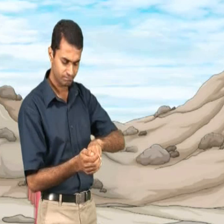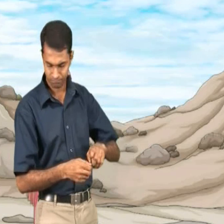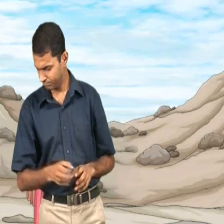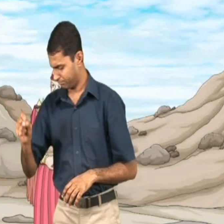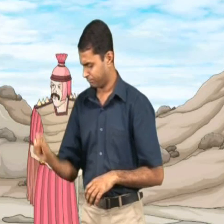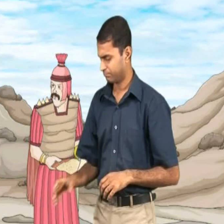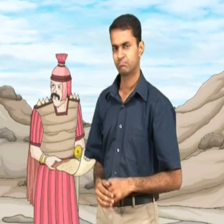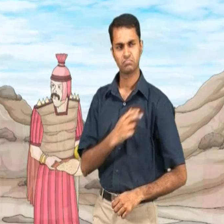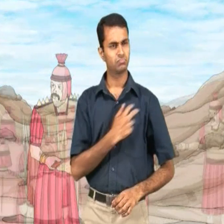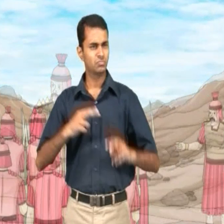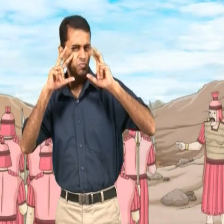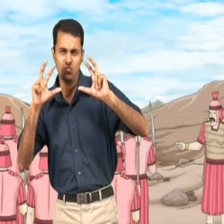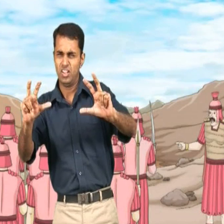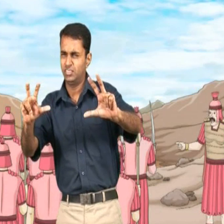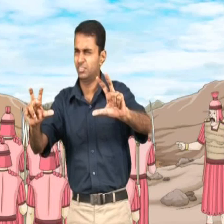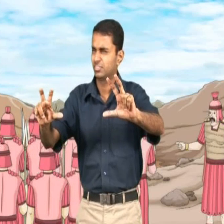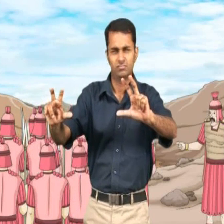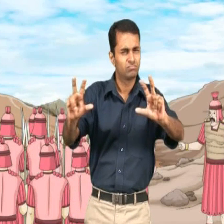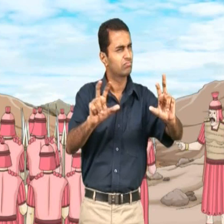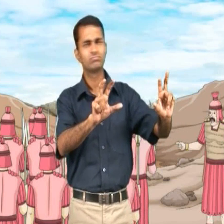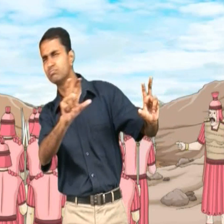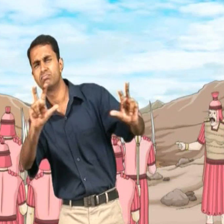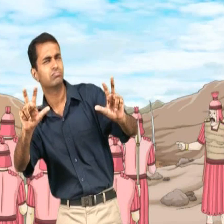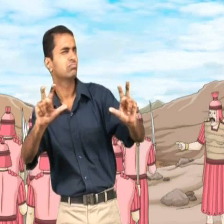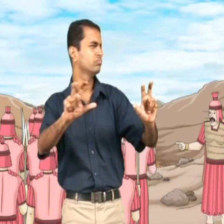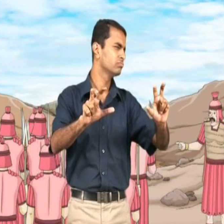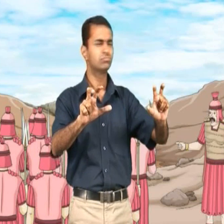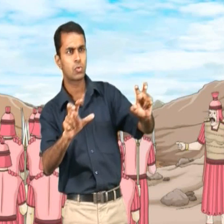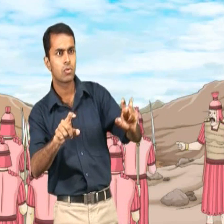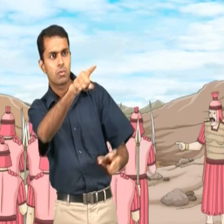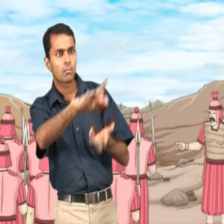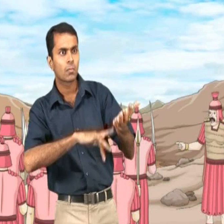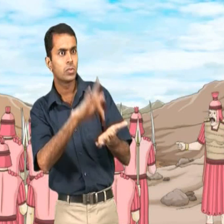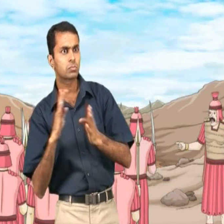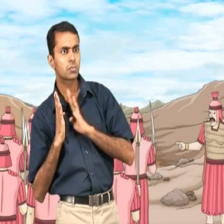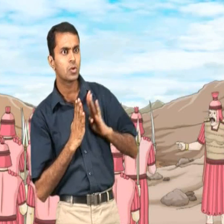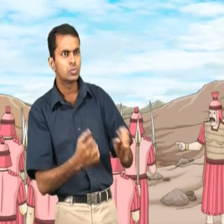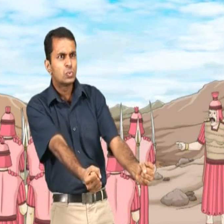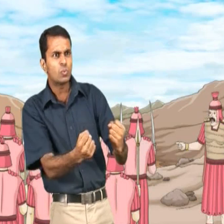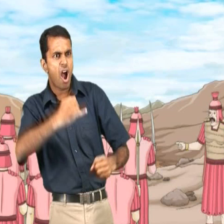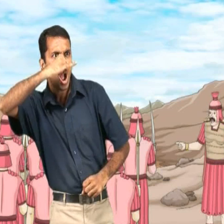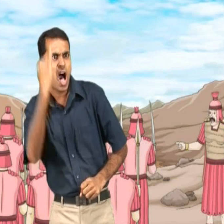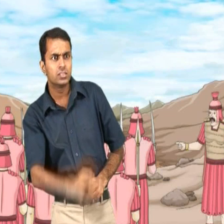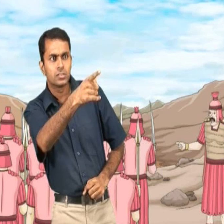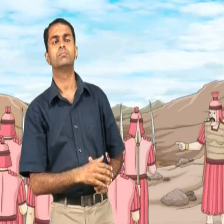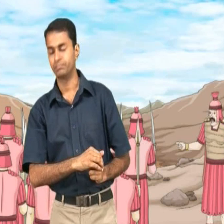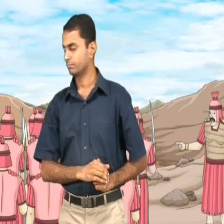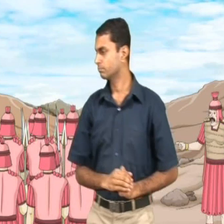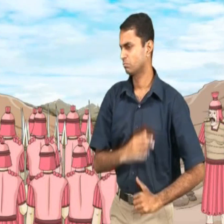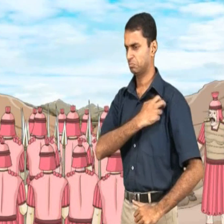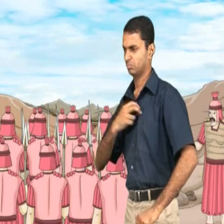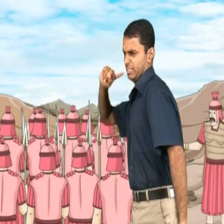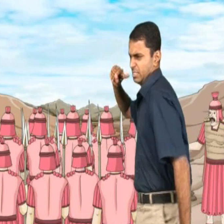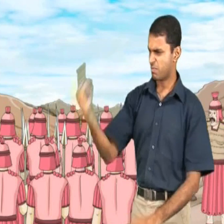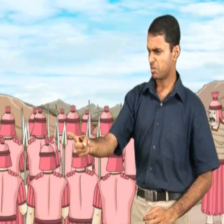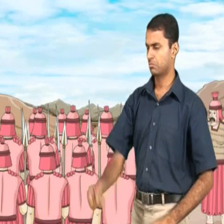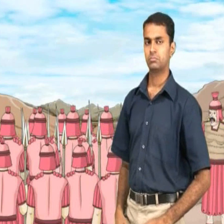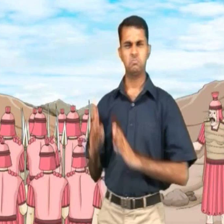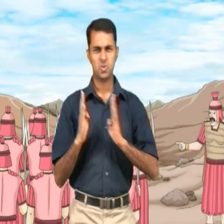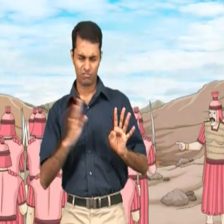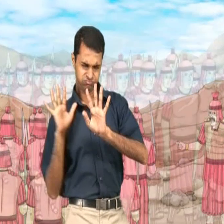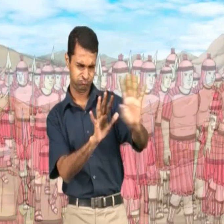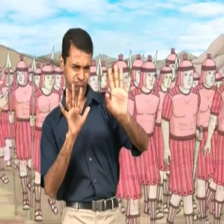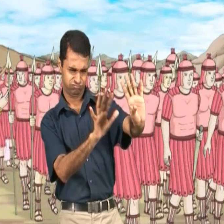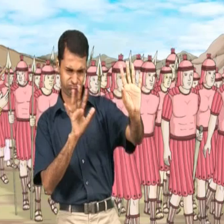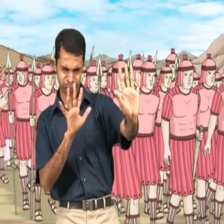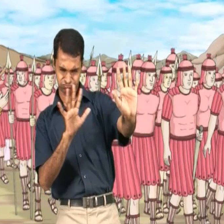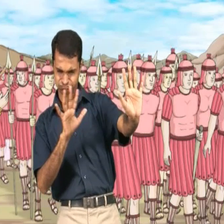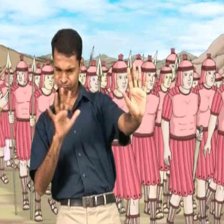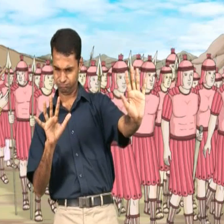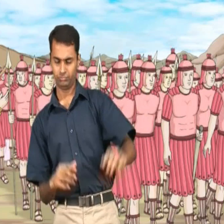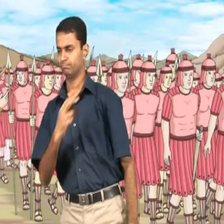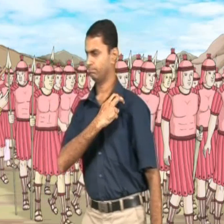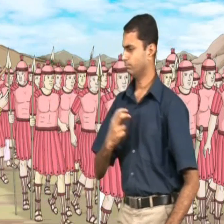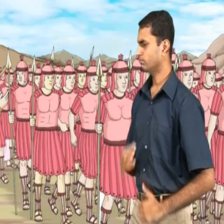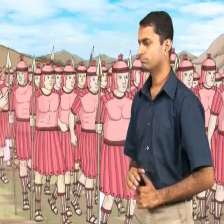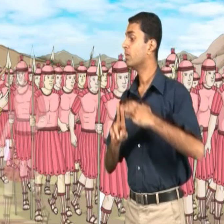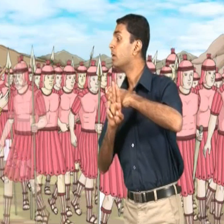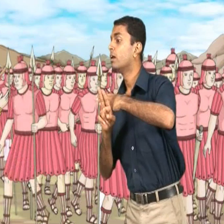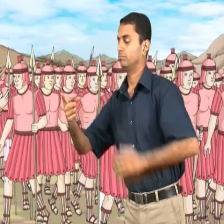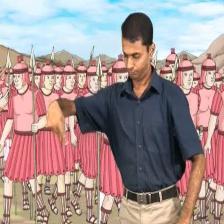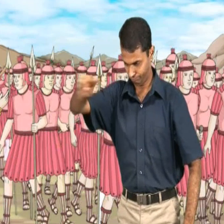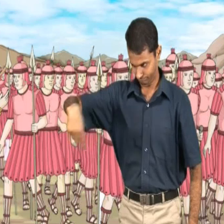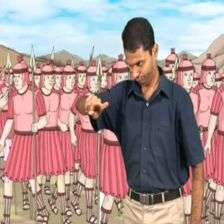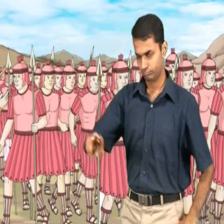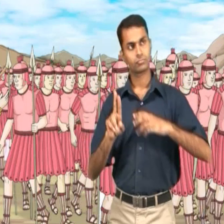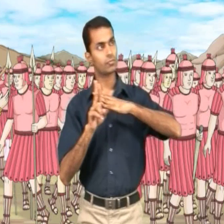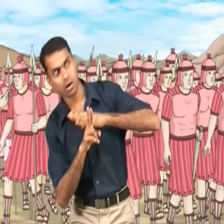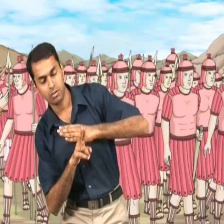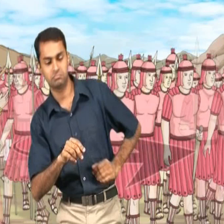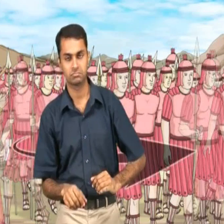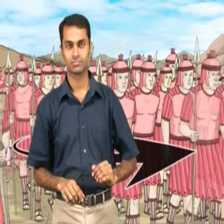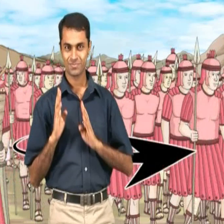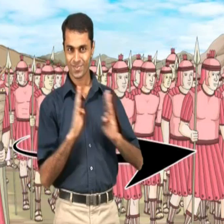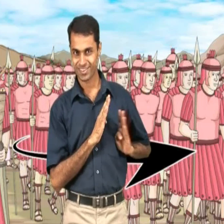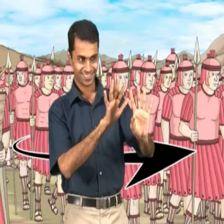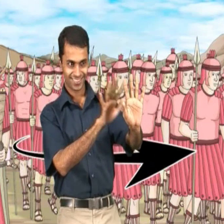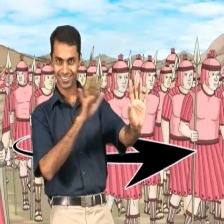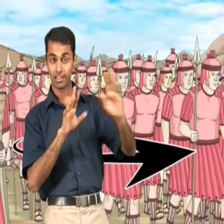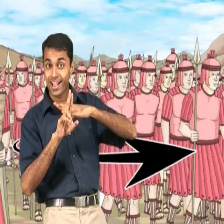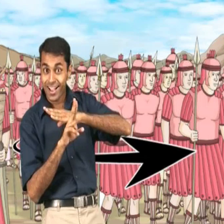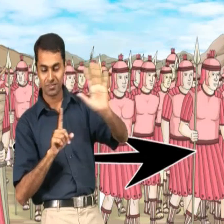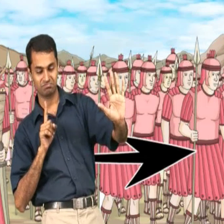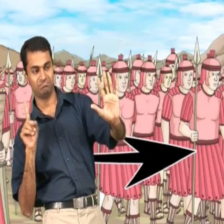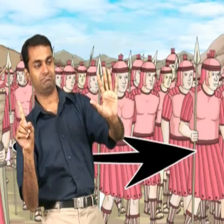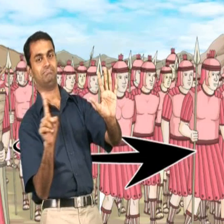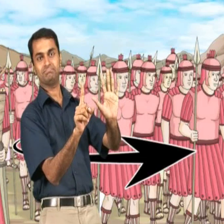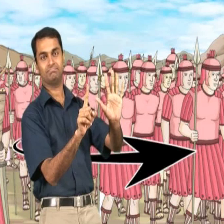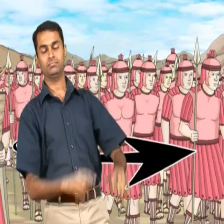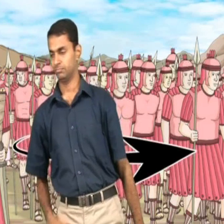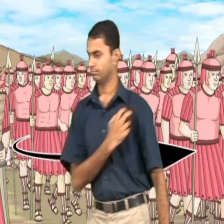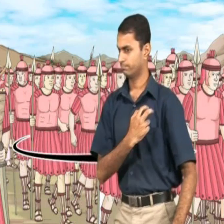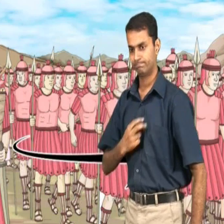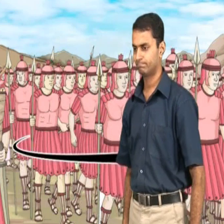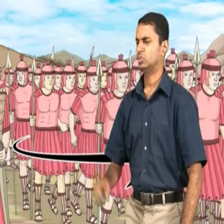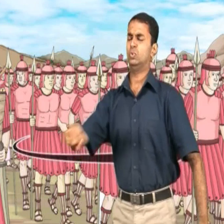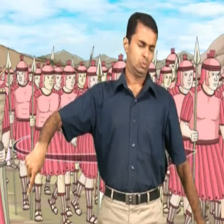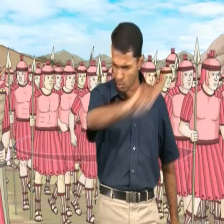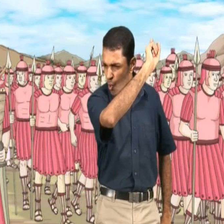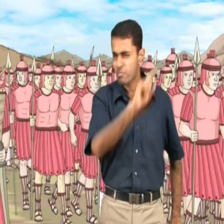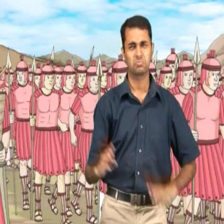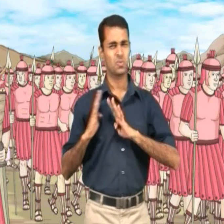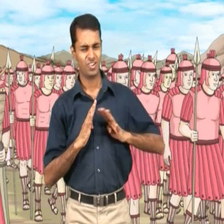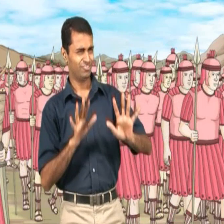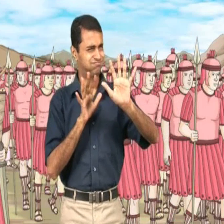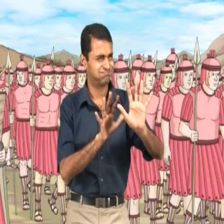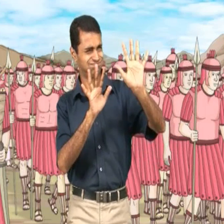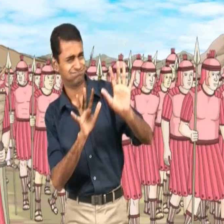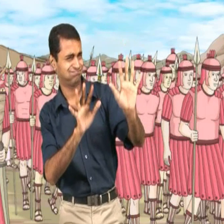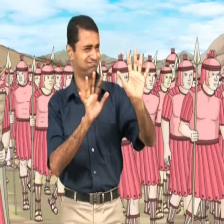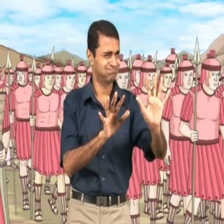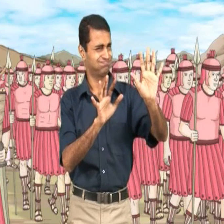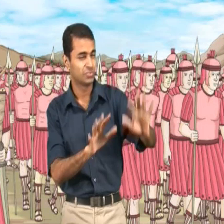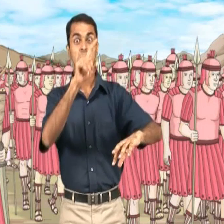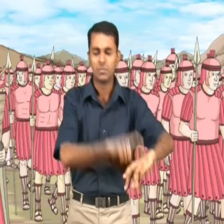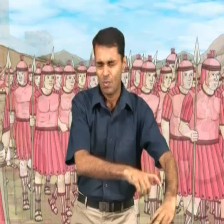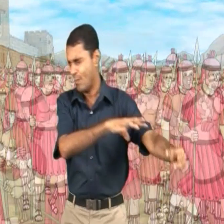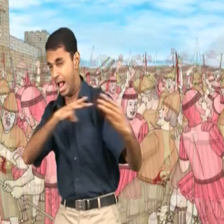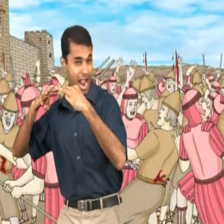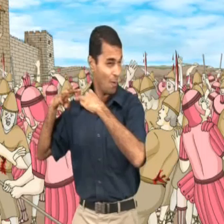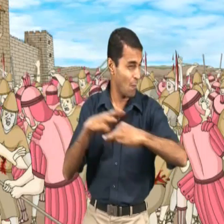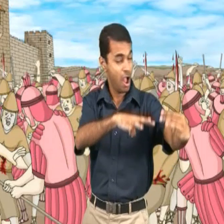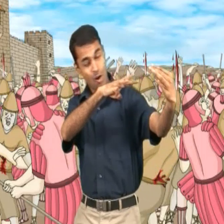So as Joab besieged the city, he assigned Uriah to a place where he saw the strongest enemy soldiers.